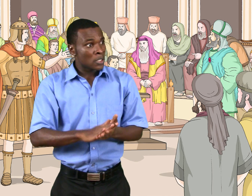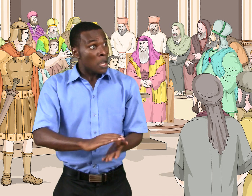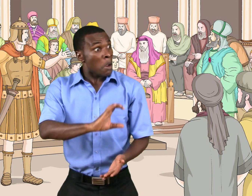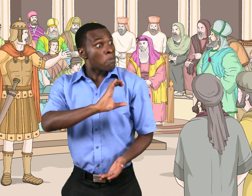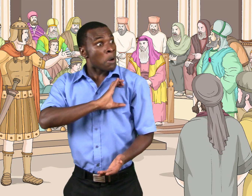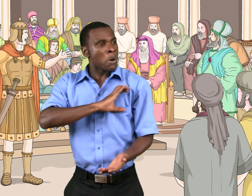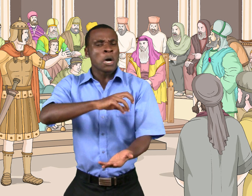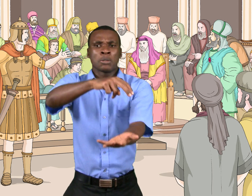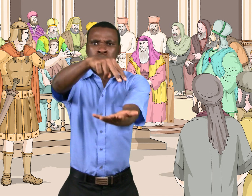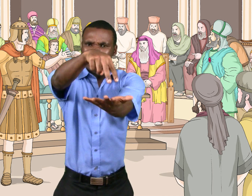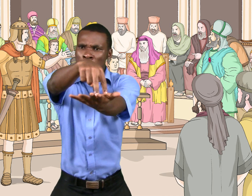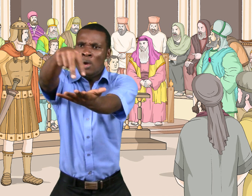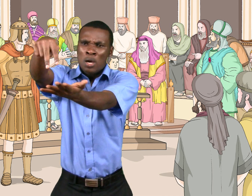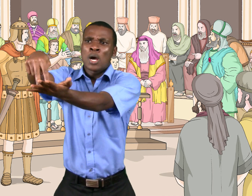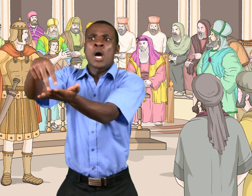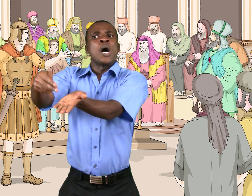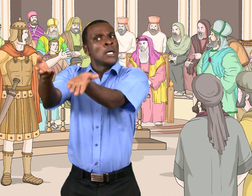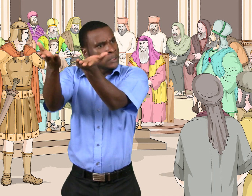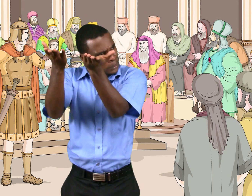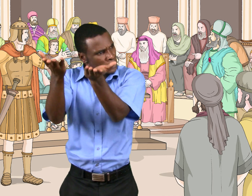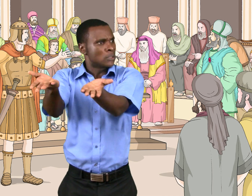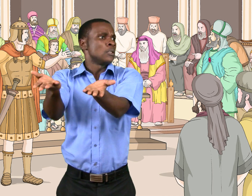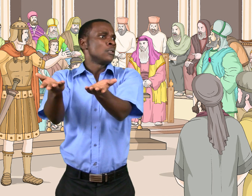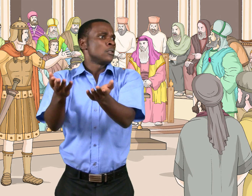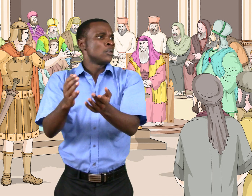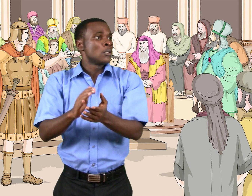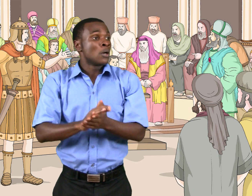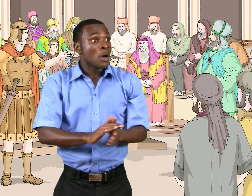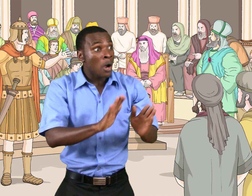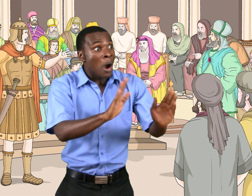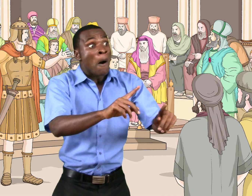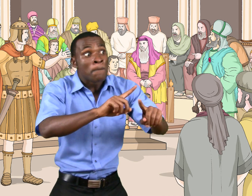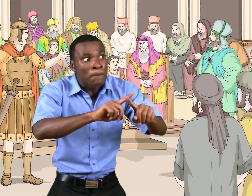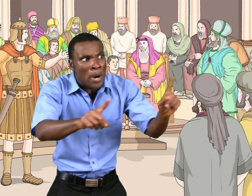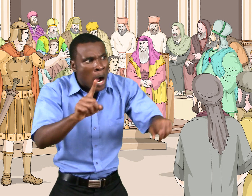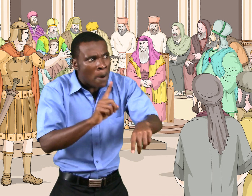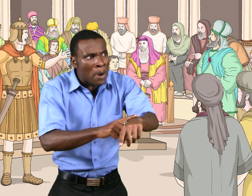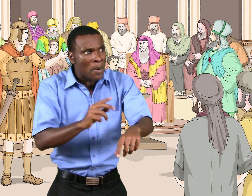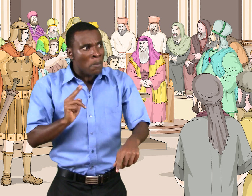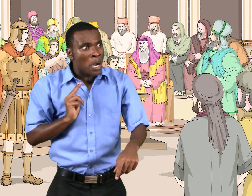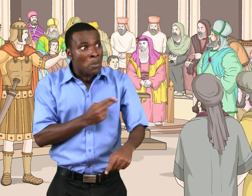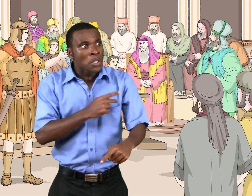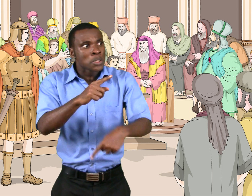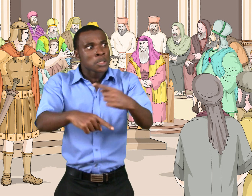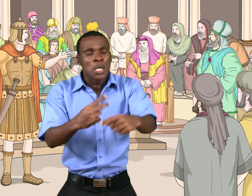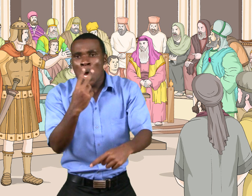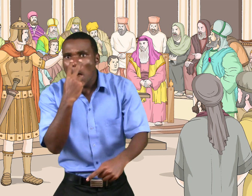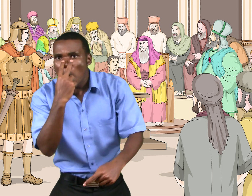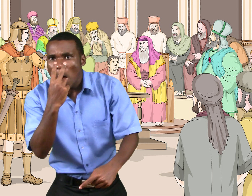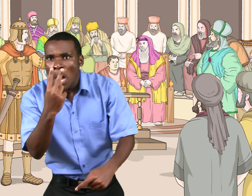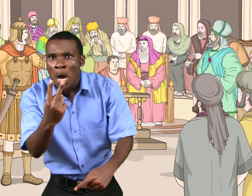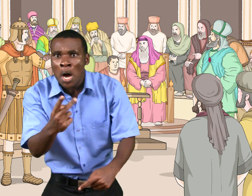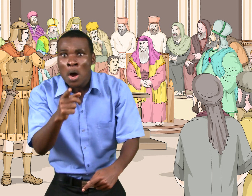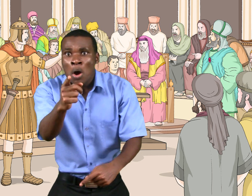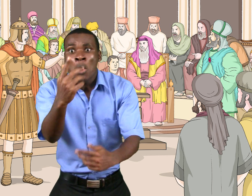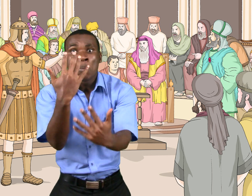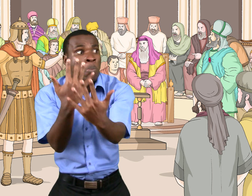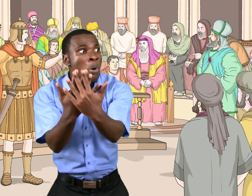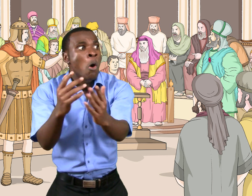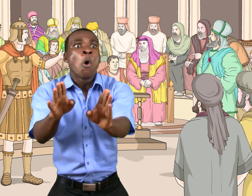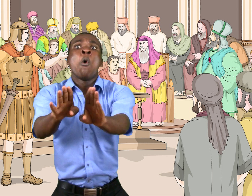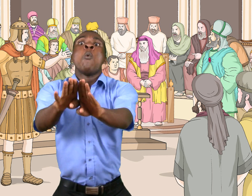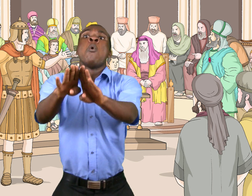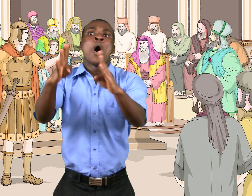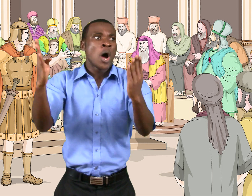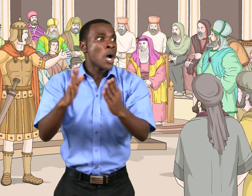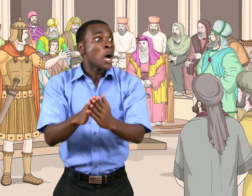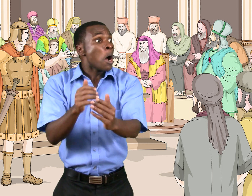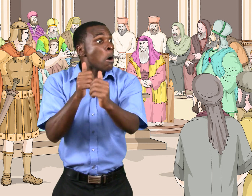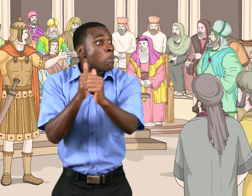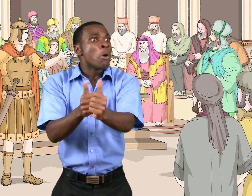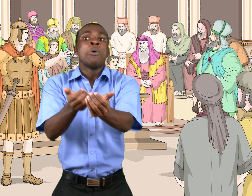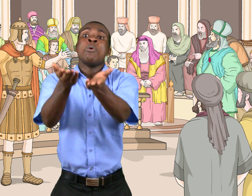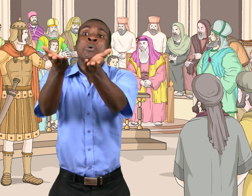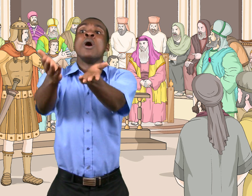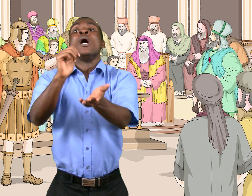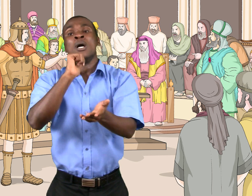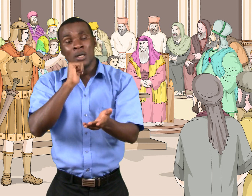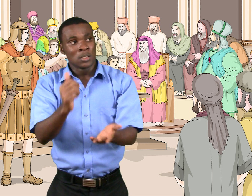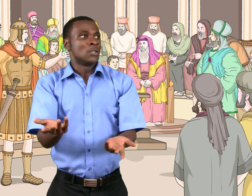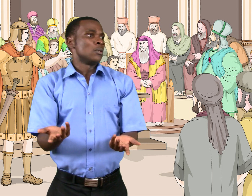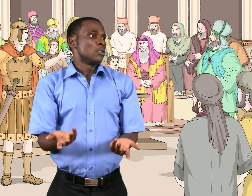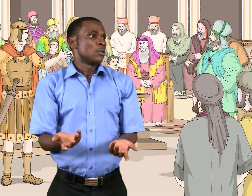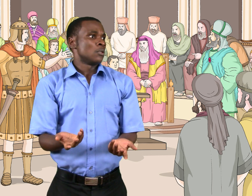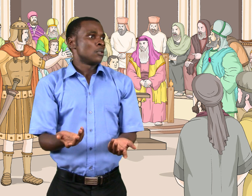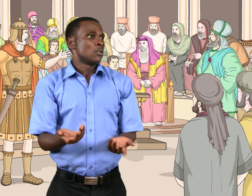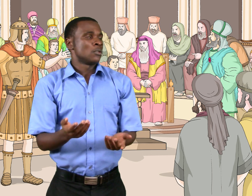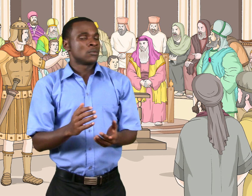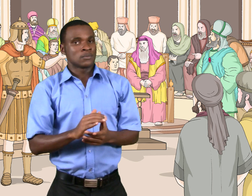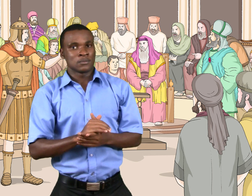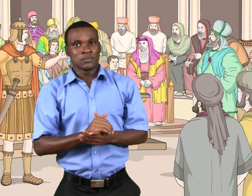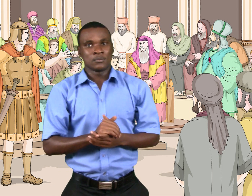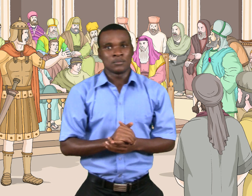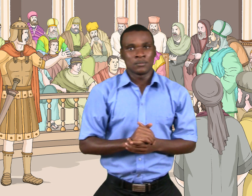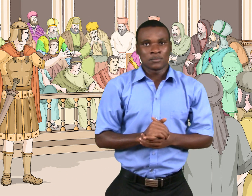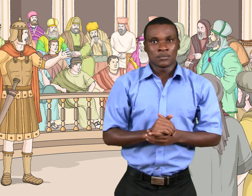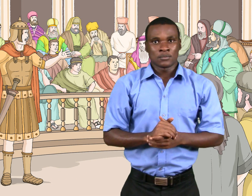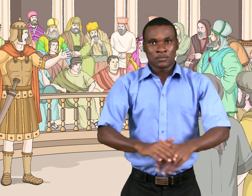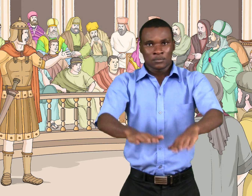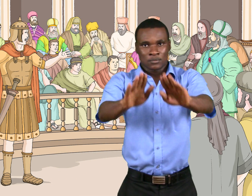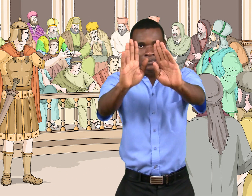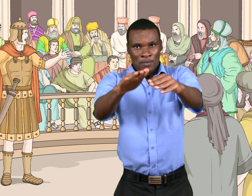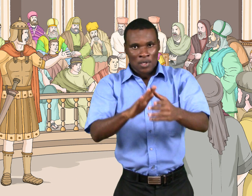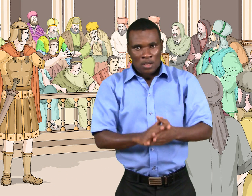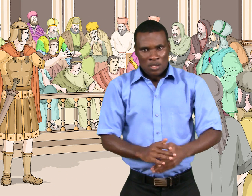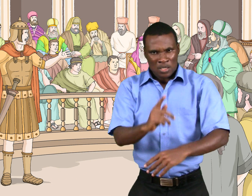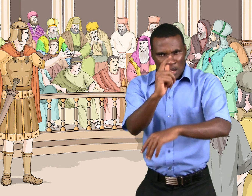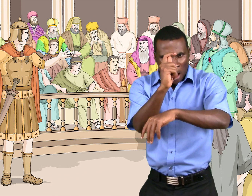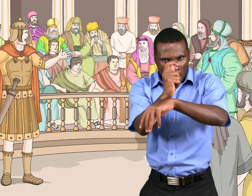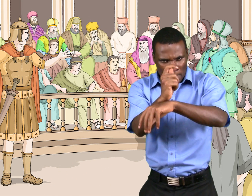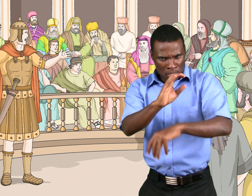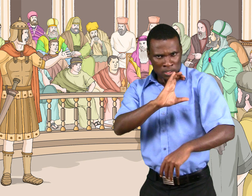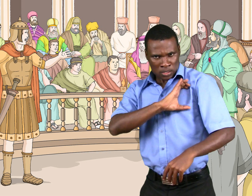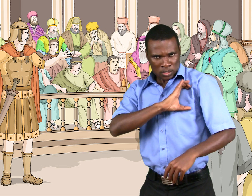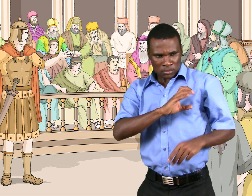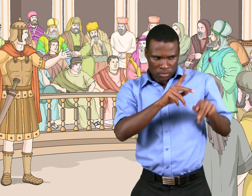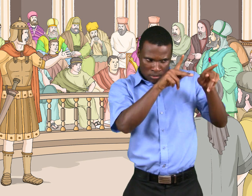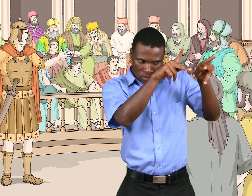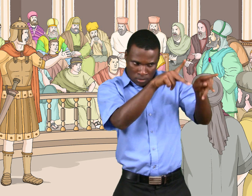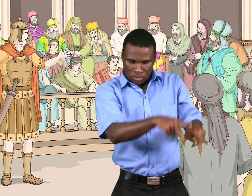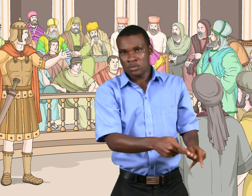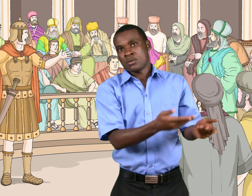but when we opened them, we found no one inside.”